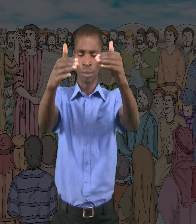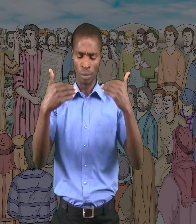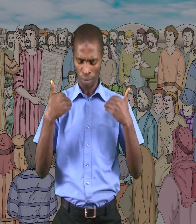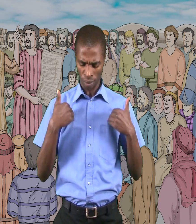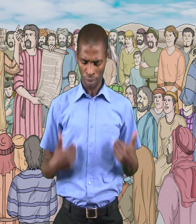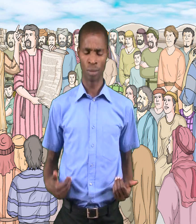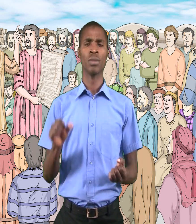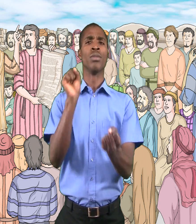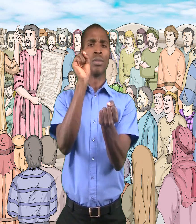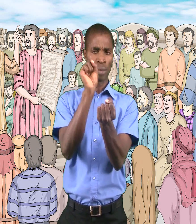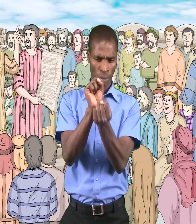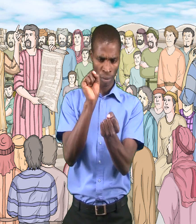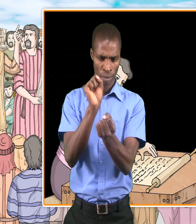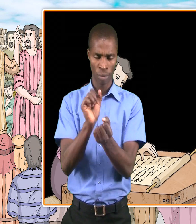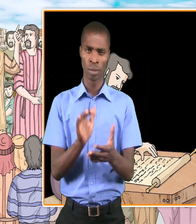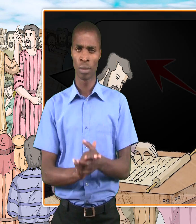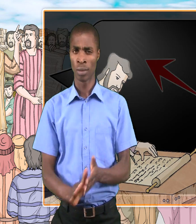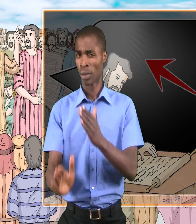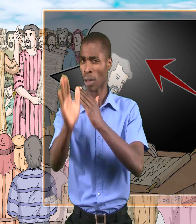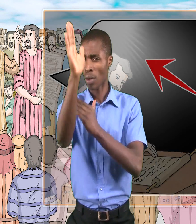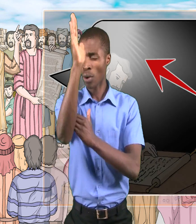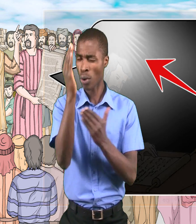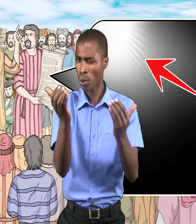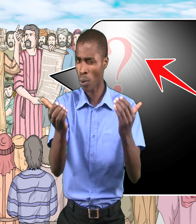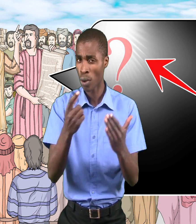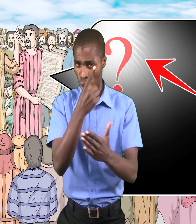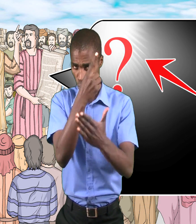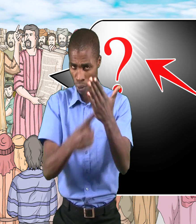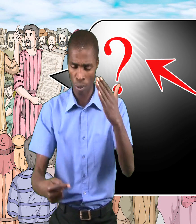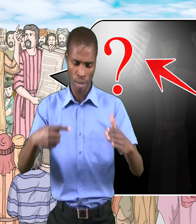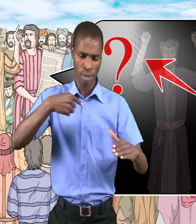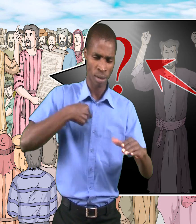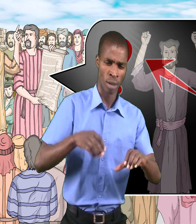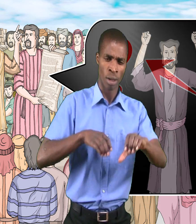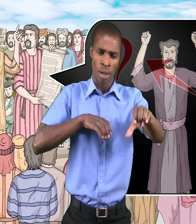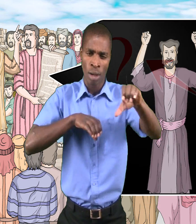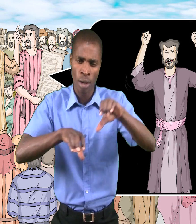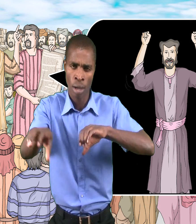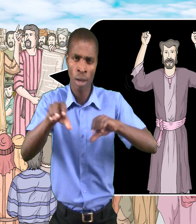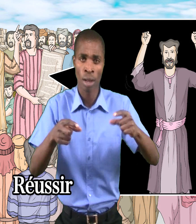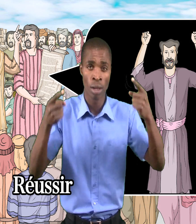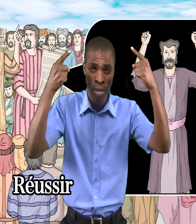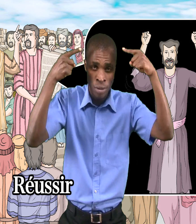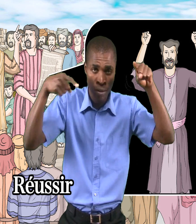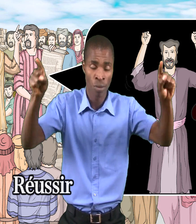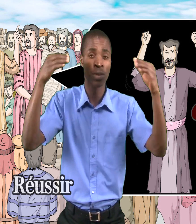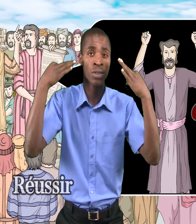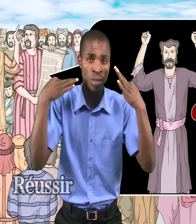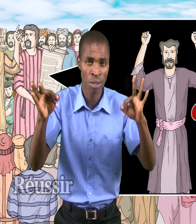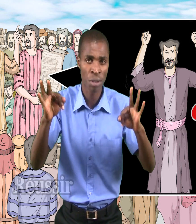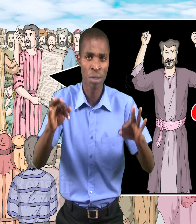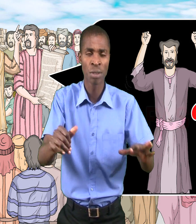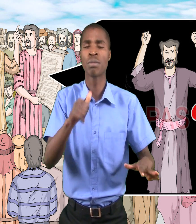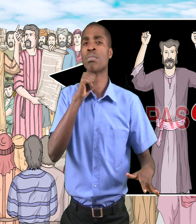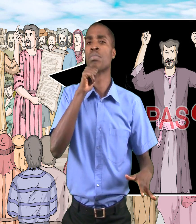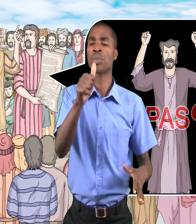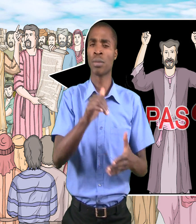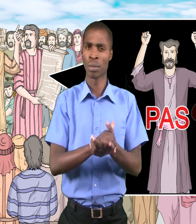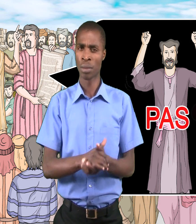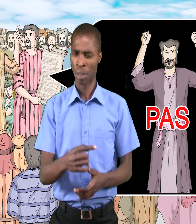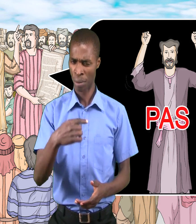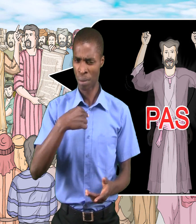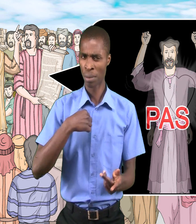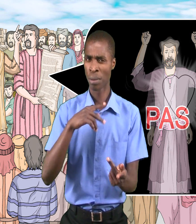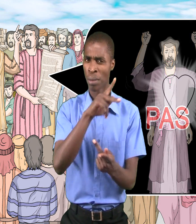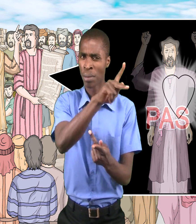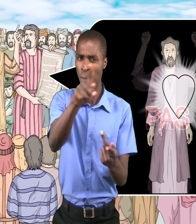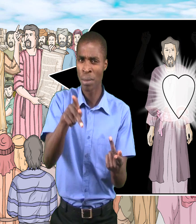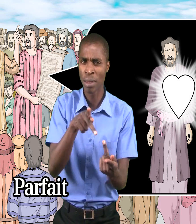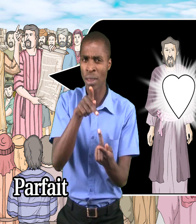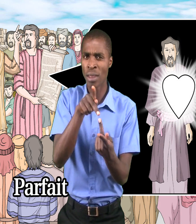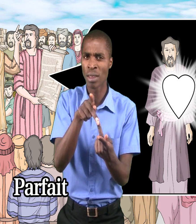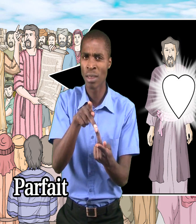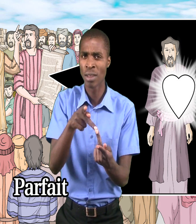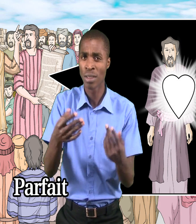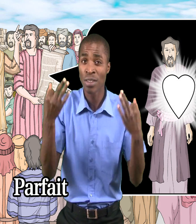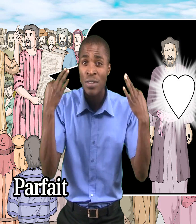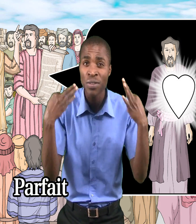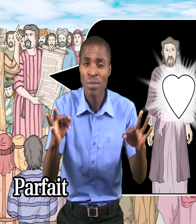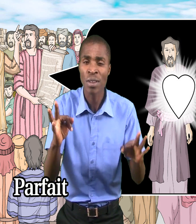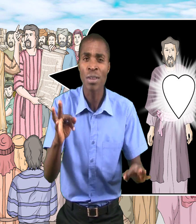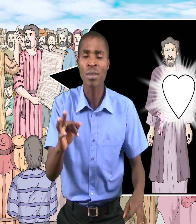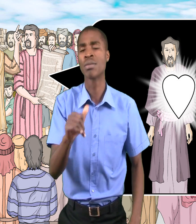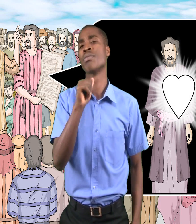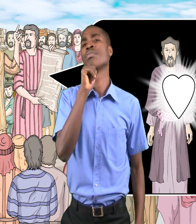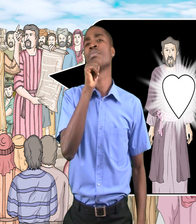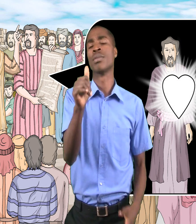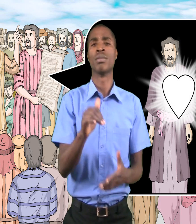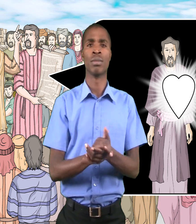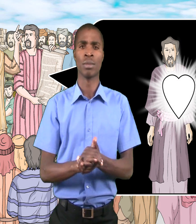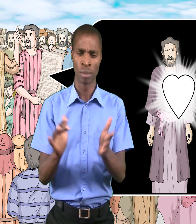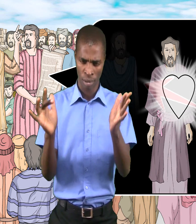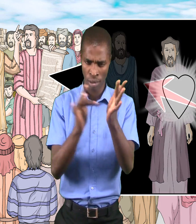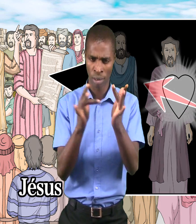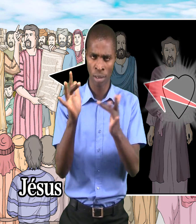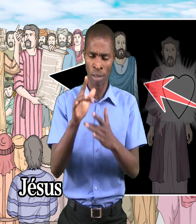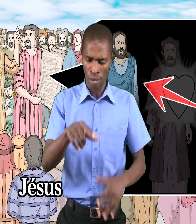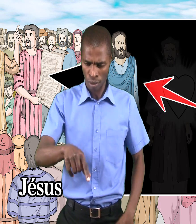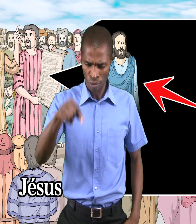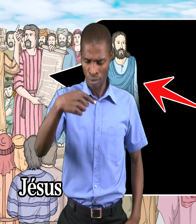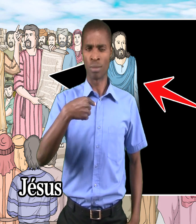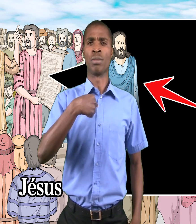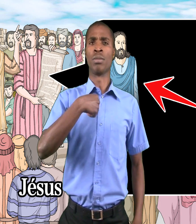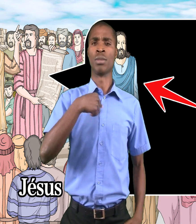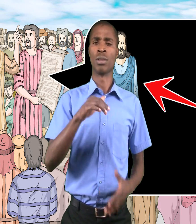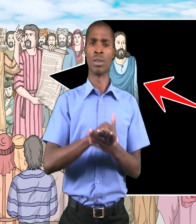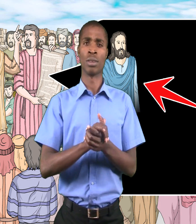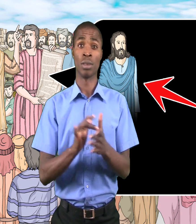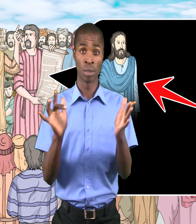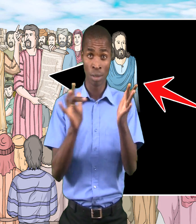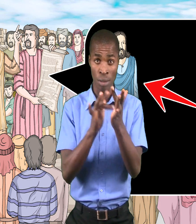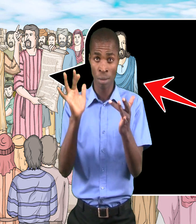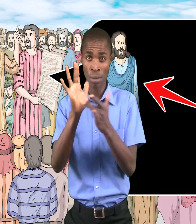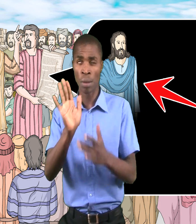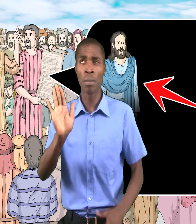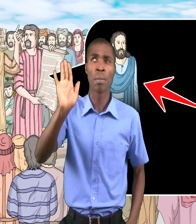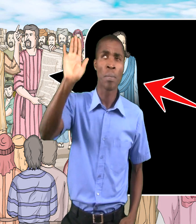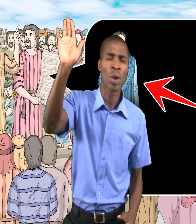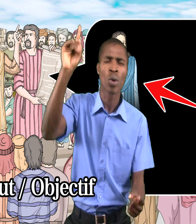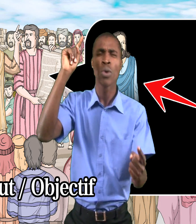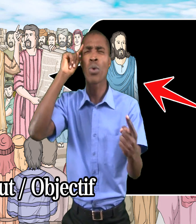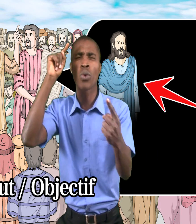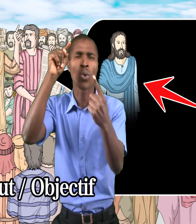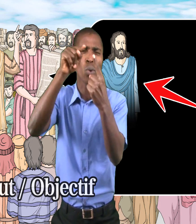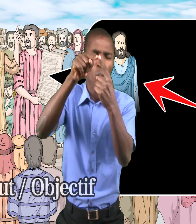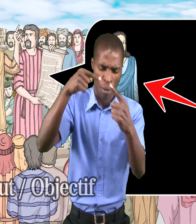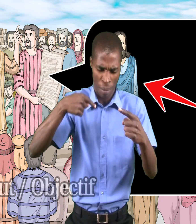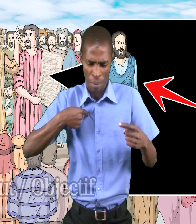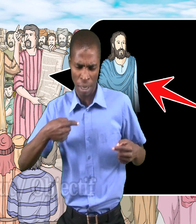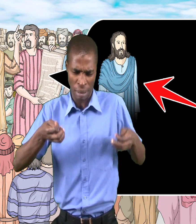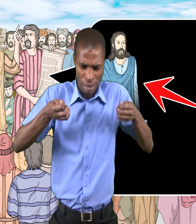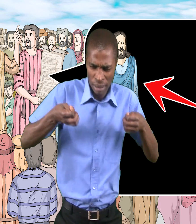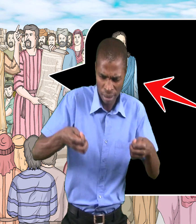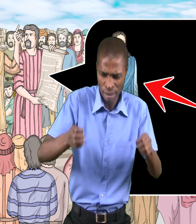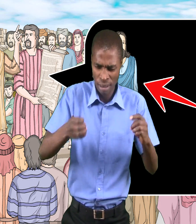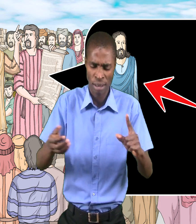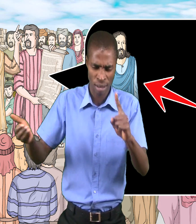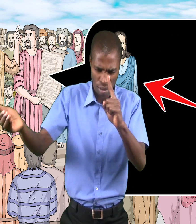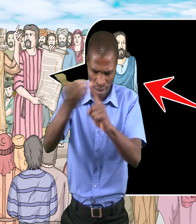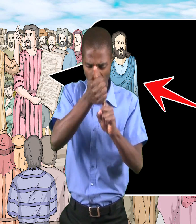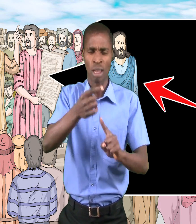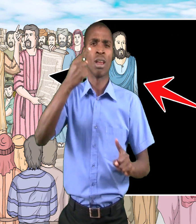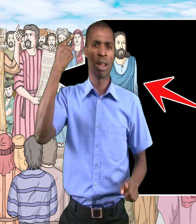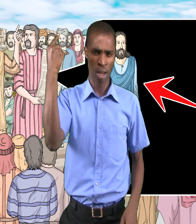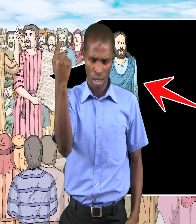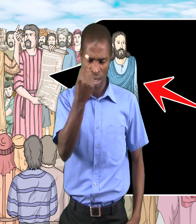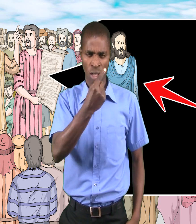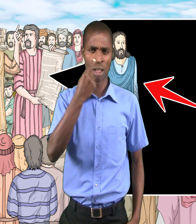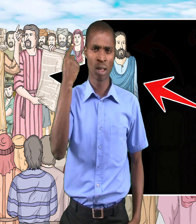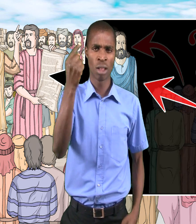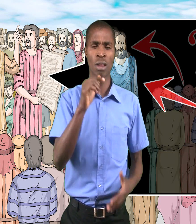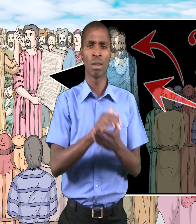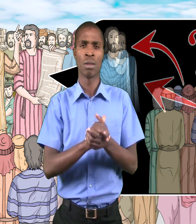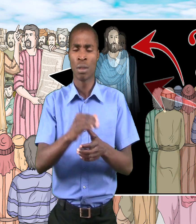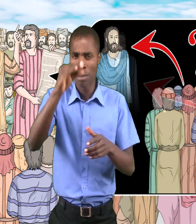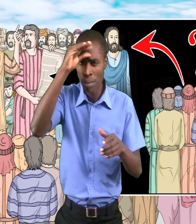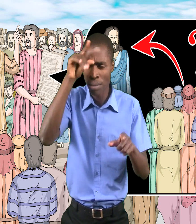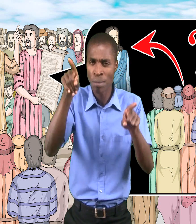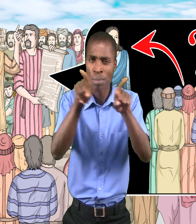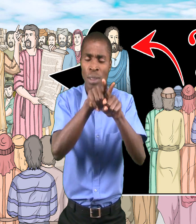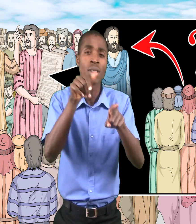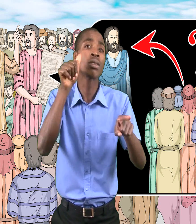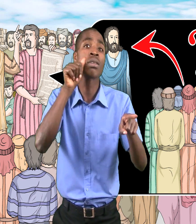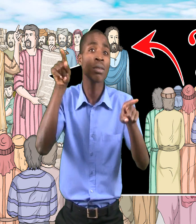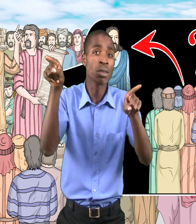Not that I have already obtained all this, or have already been made perfect, but I press on to take hold of that for which Christ Jesus took hold of me.